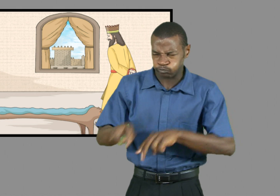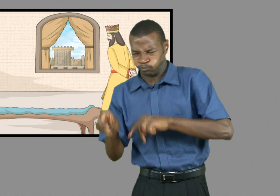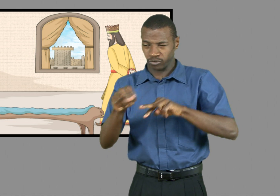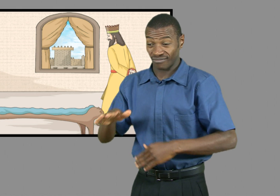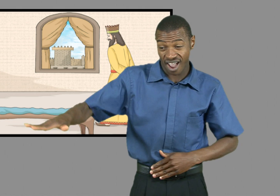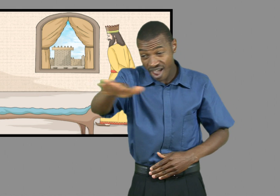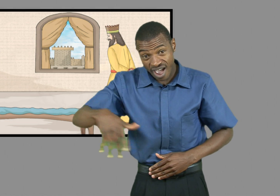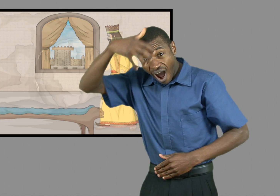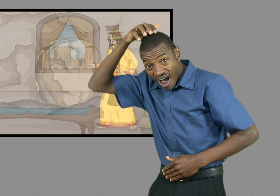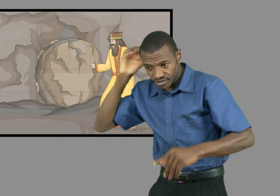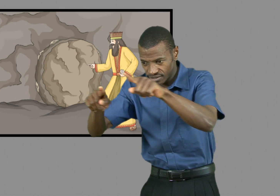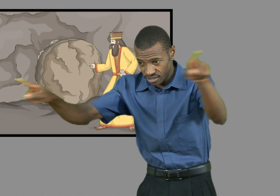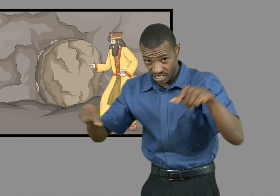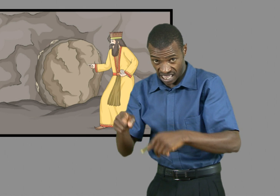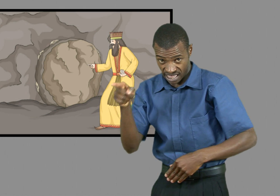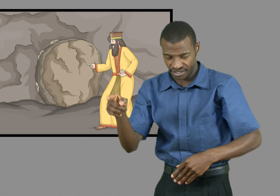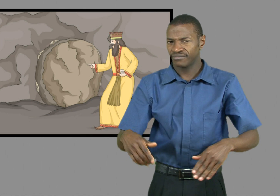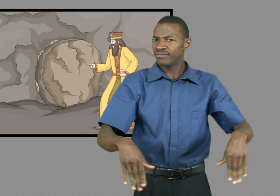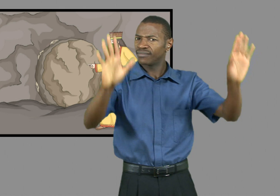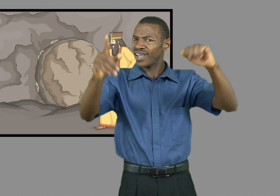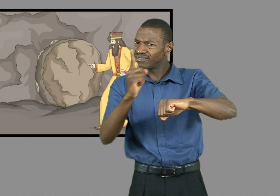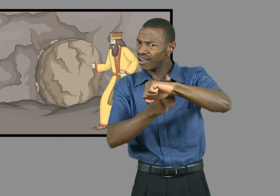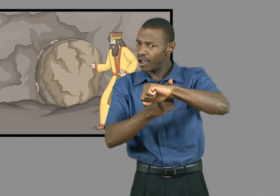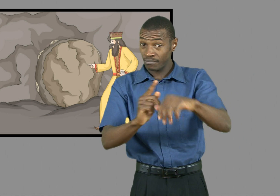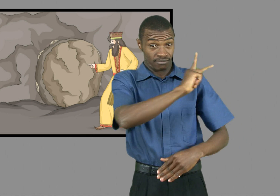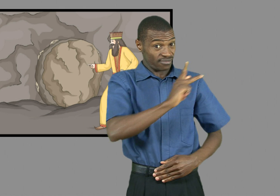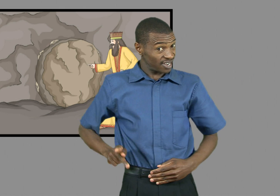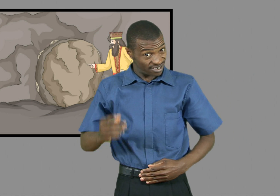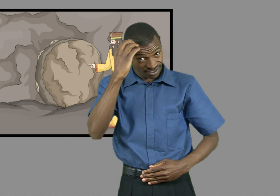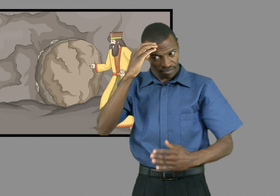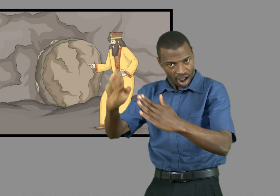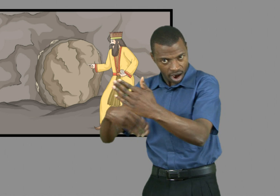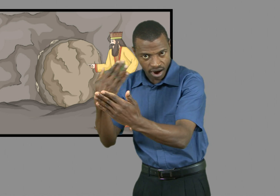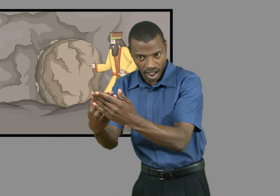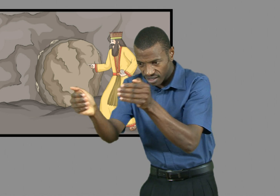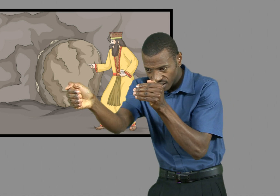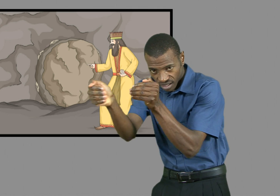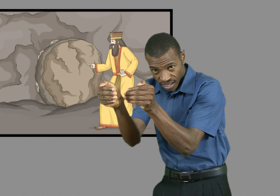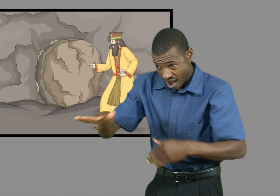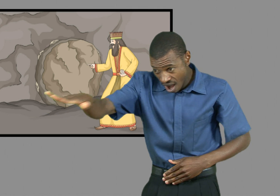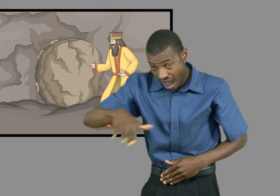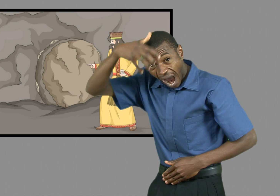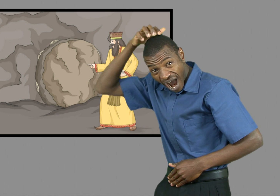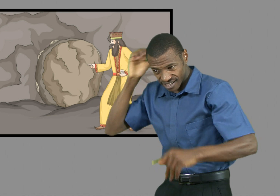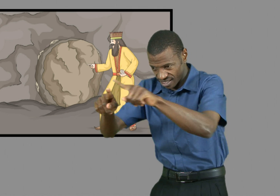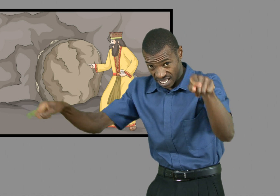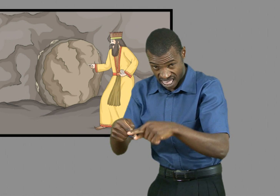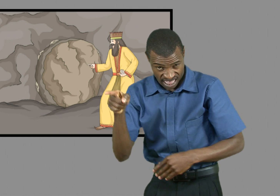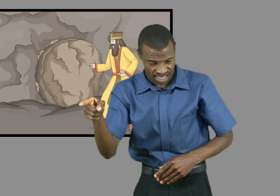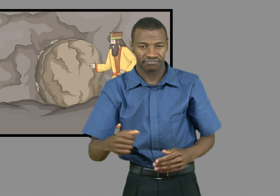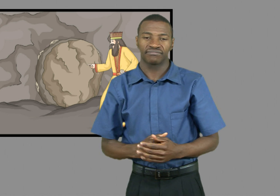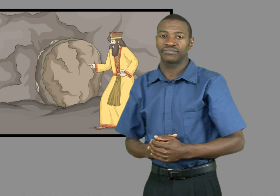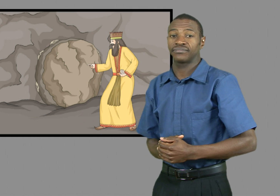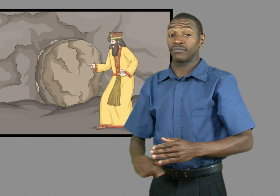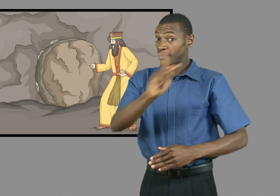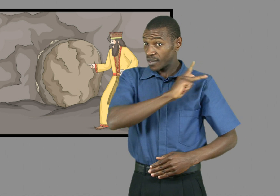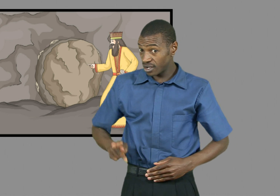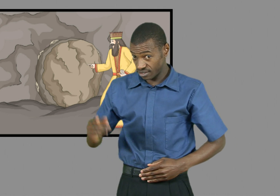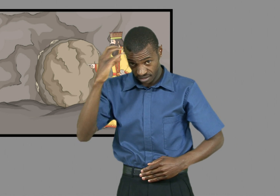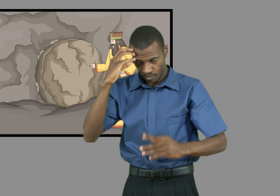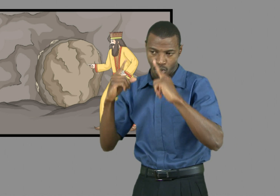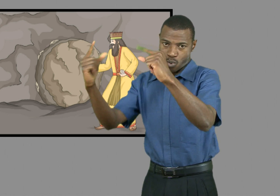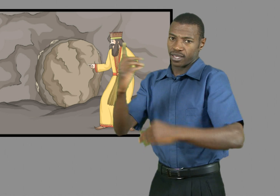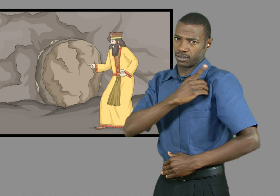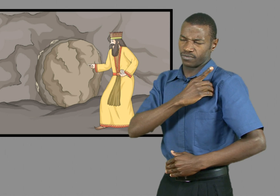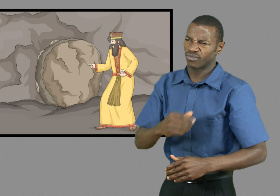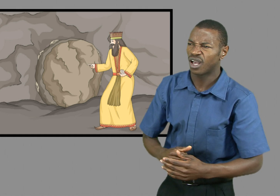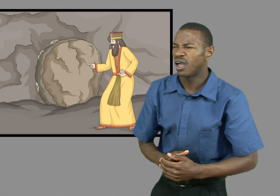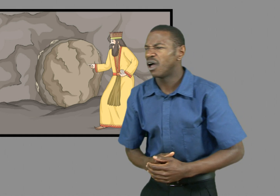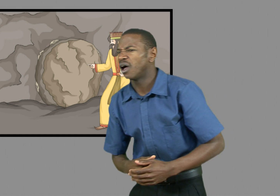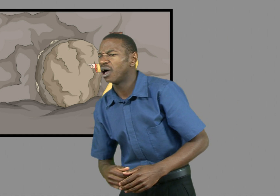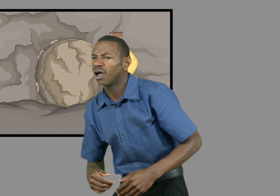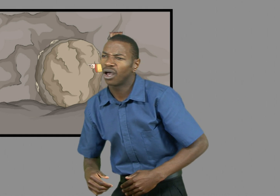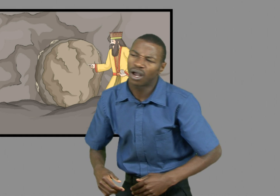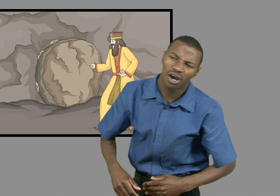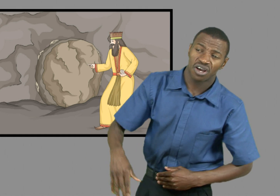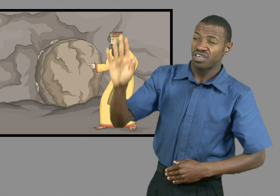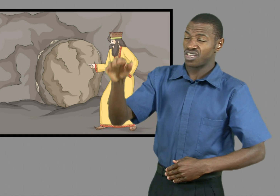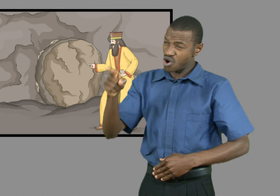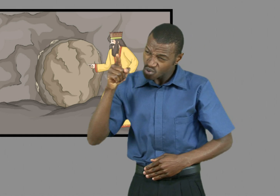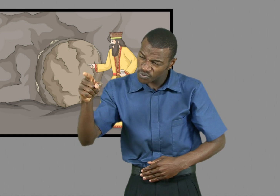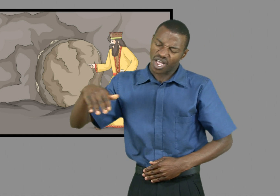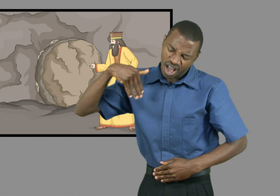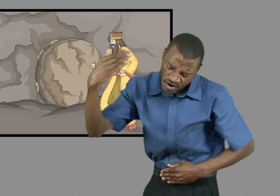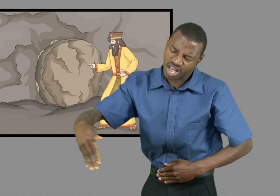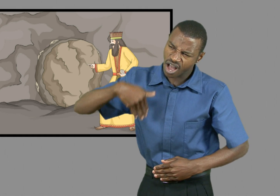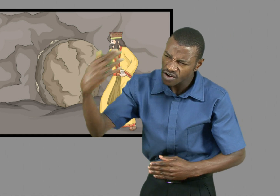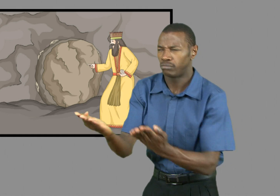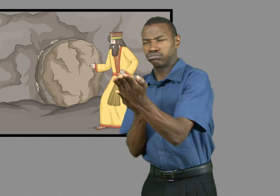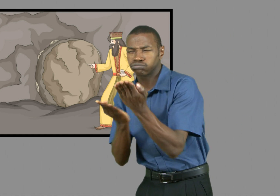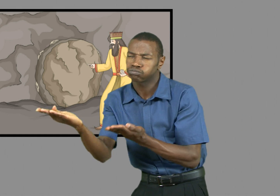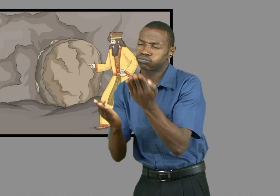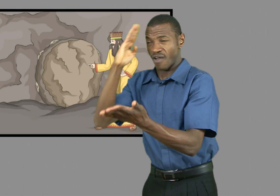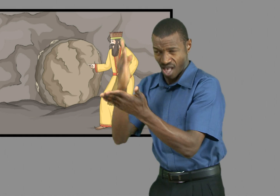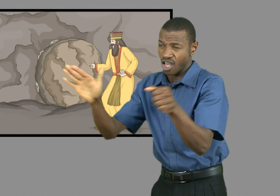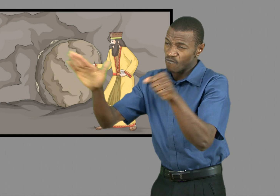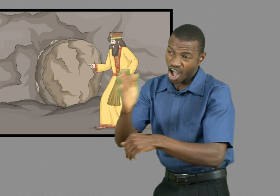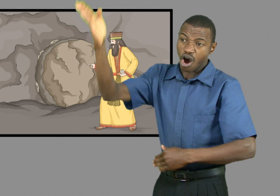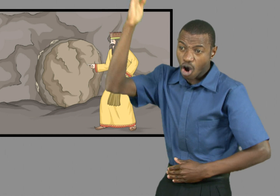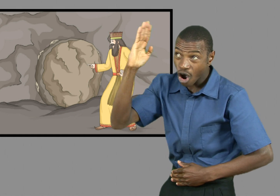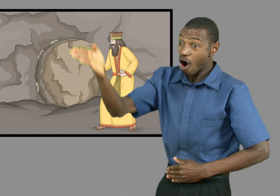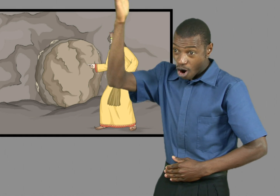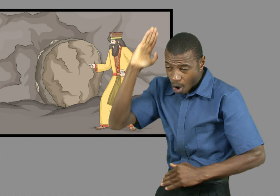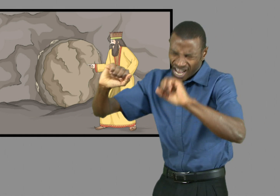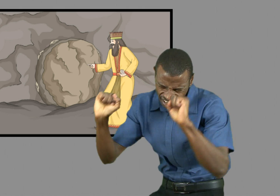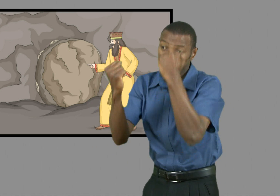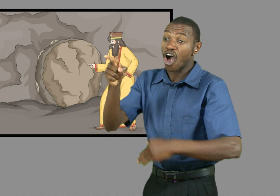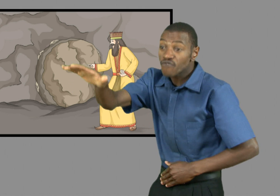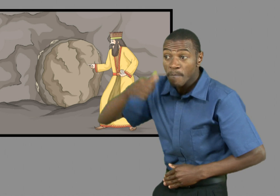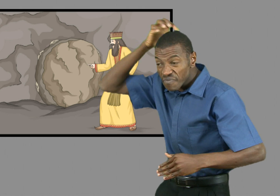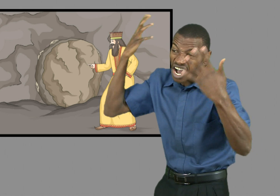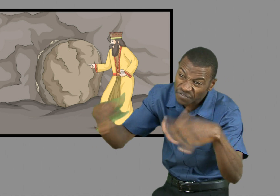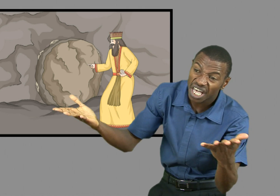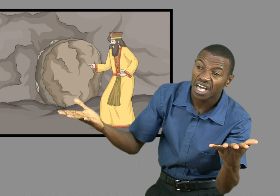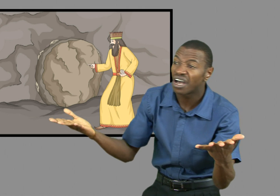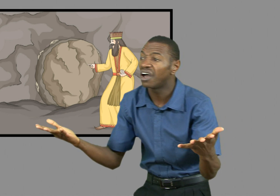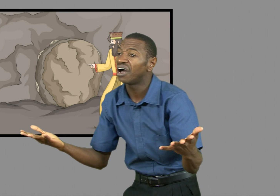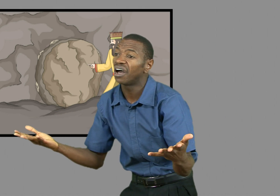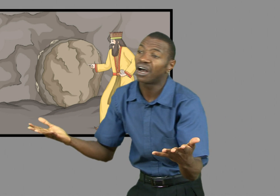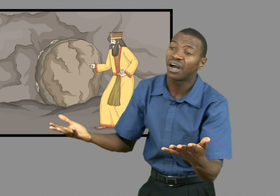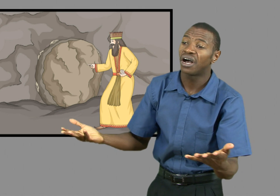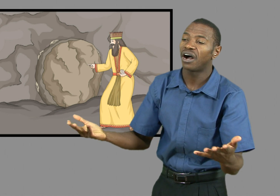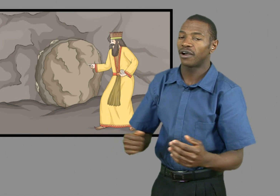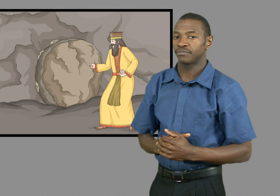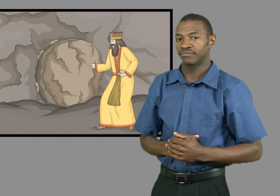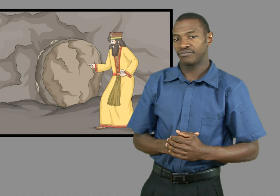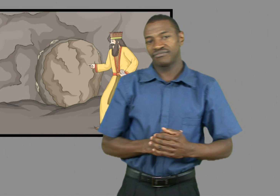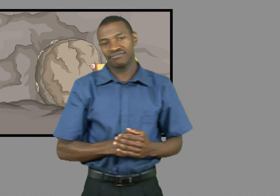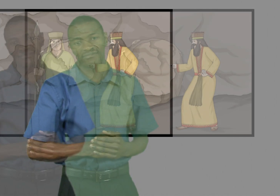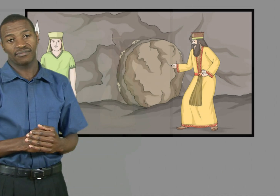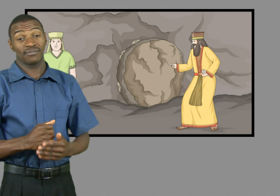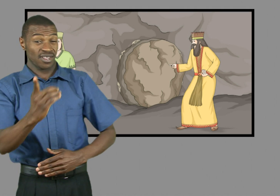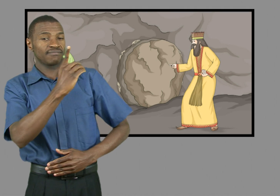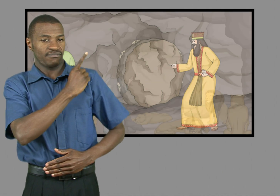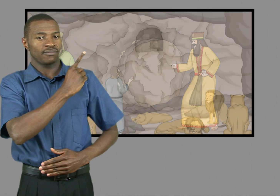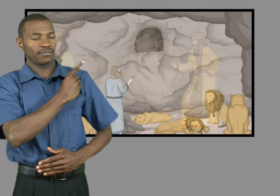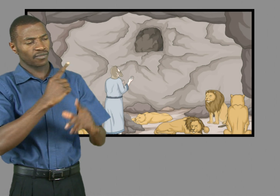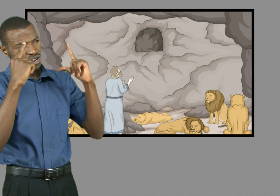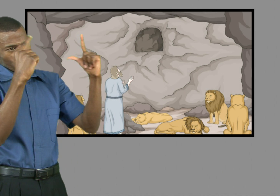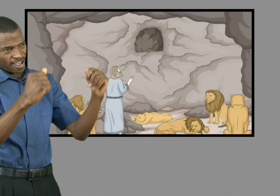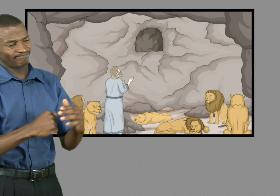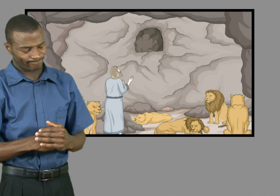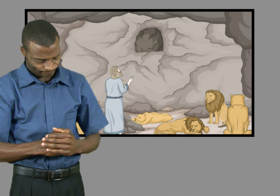When he reached the den, he cried out in a voice of anguish, “O Daniel, servant of the living God, has your God, whom you serve continually, been able to deliver you from the lions?”